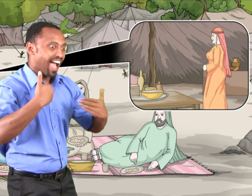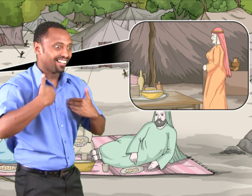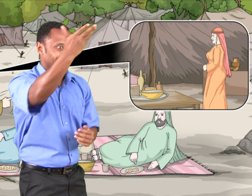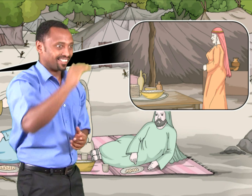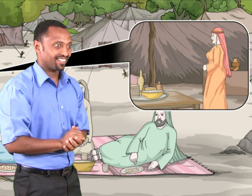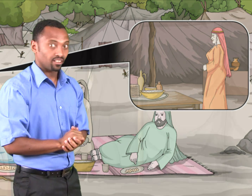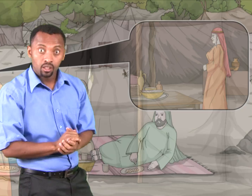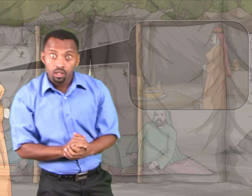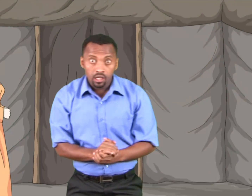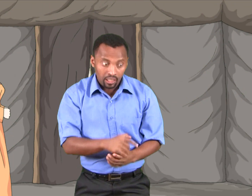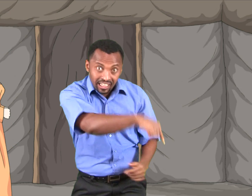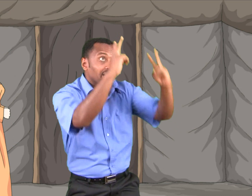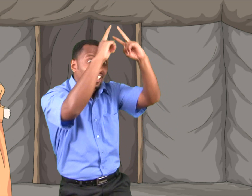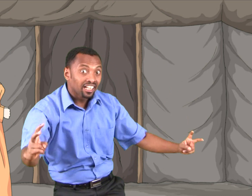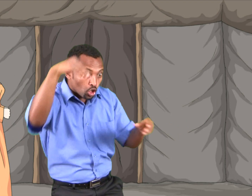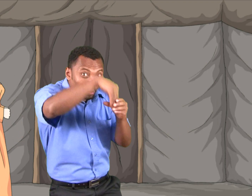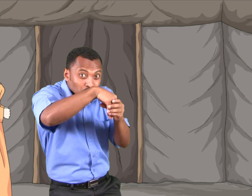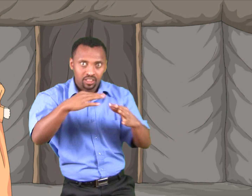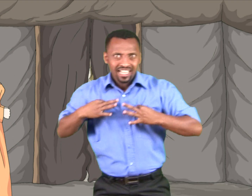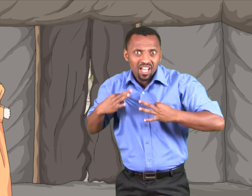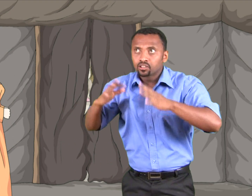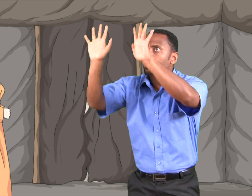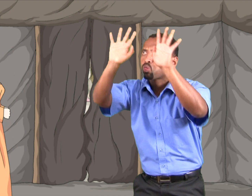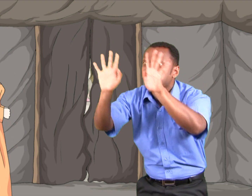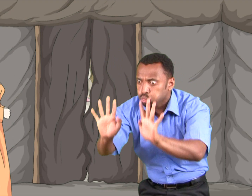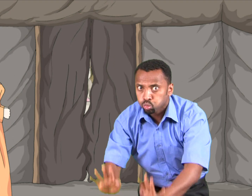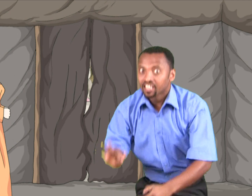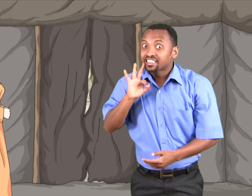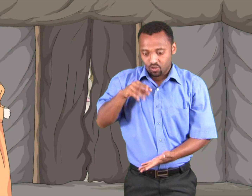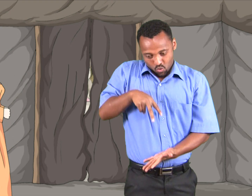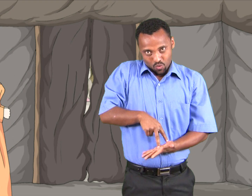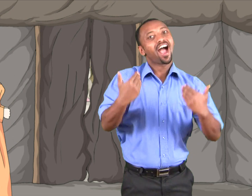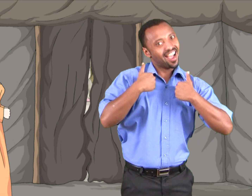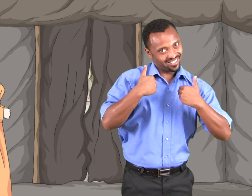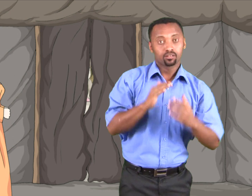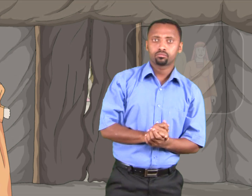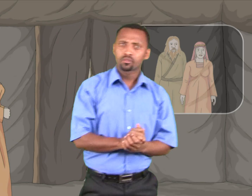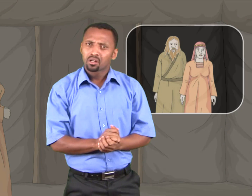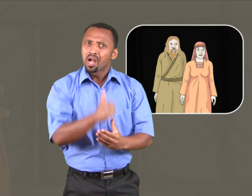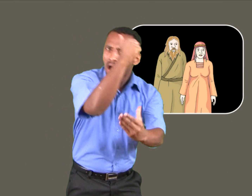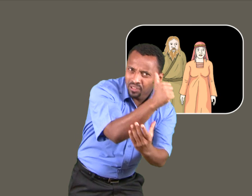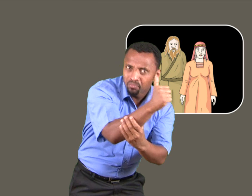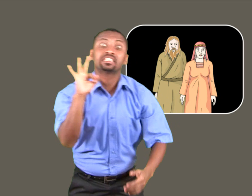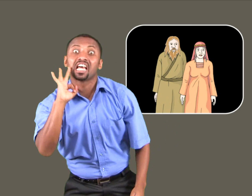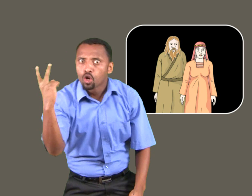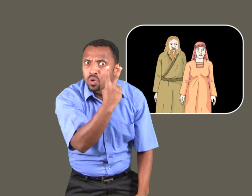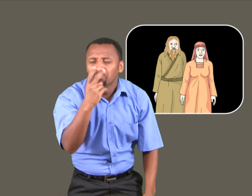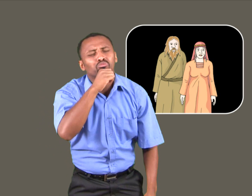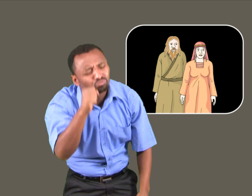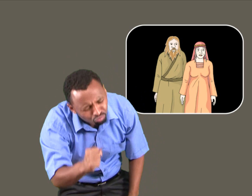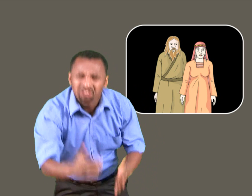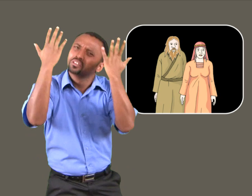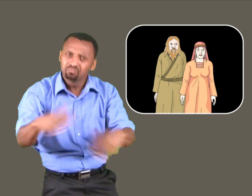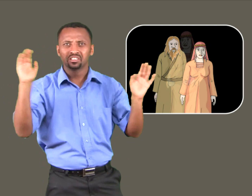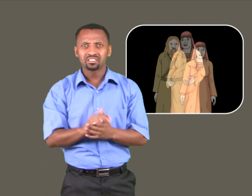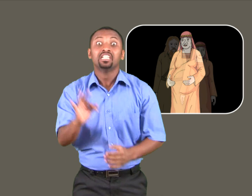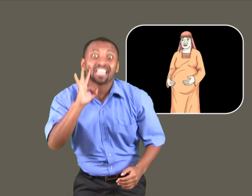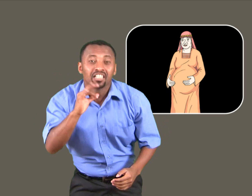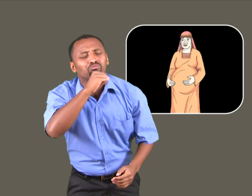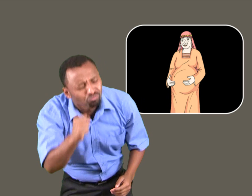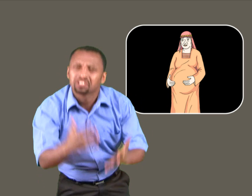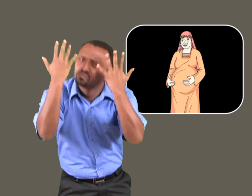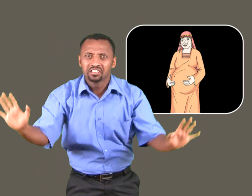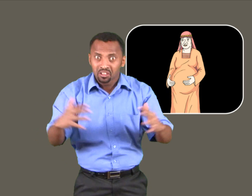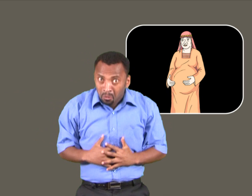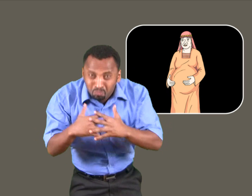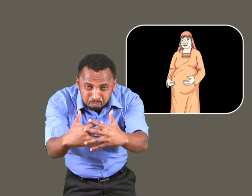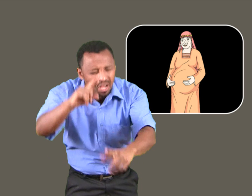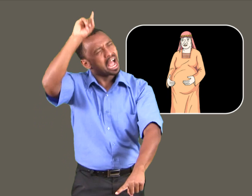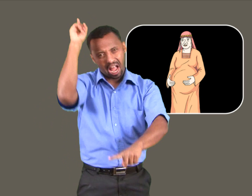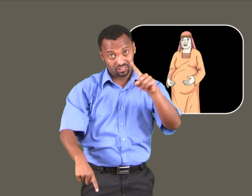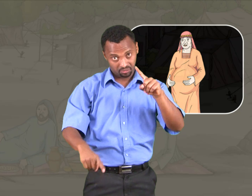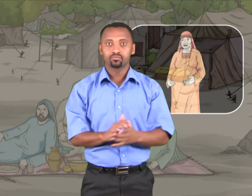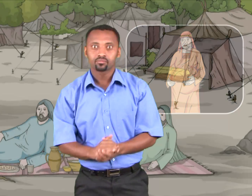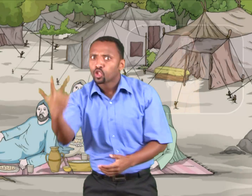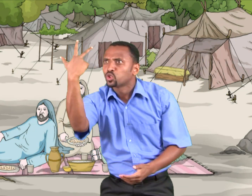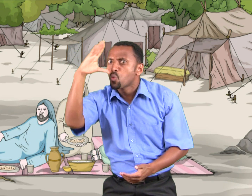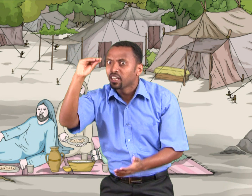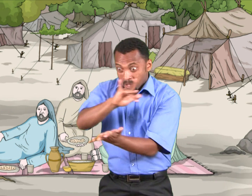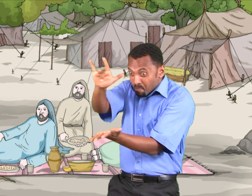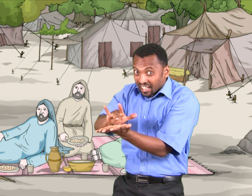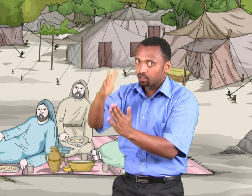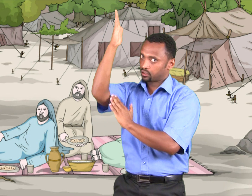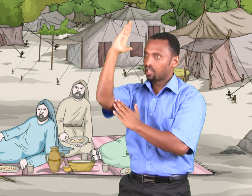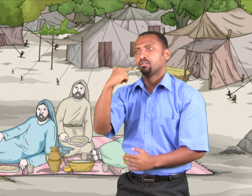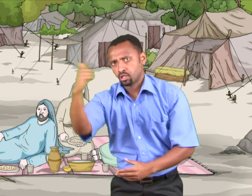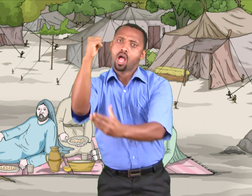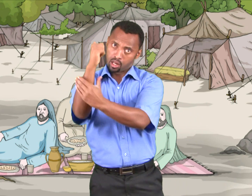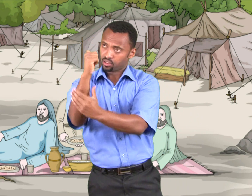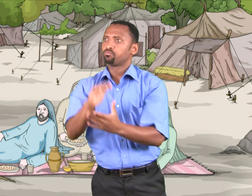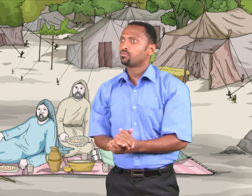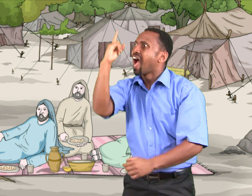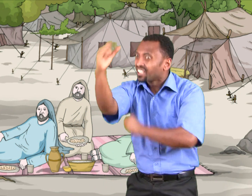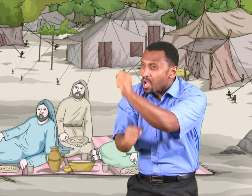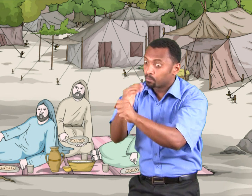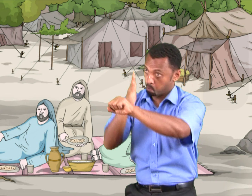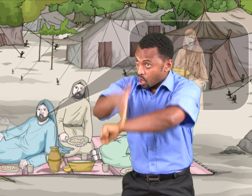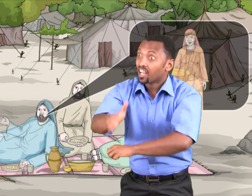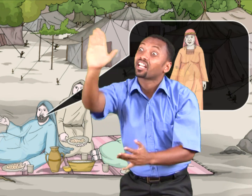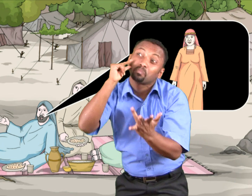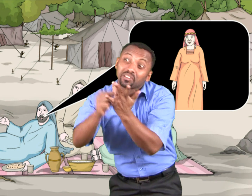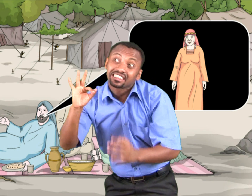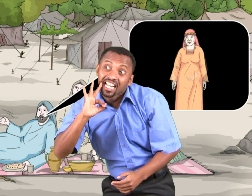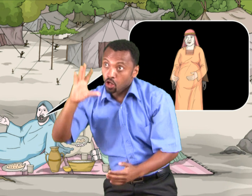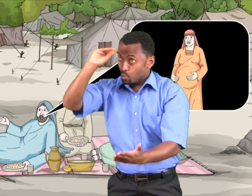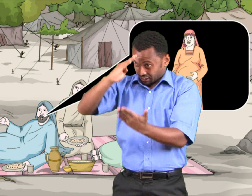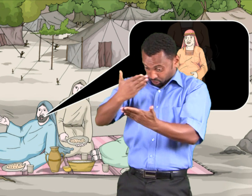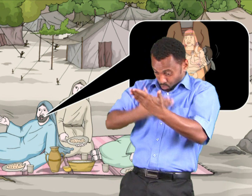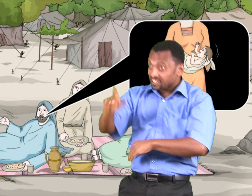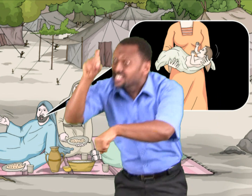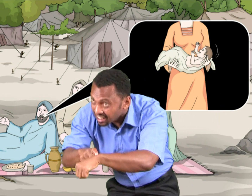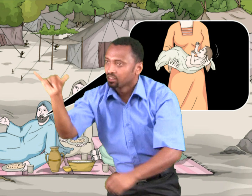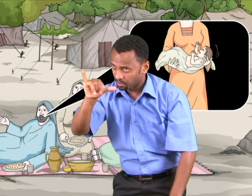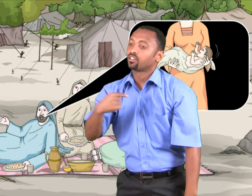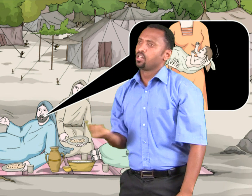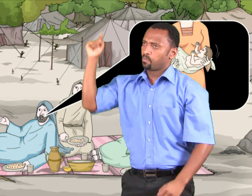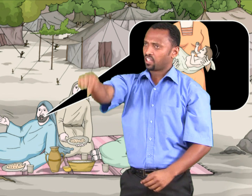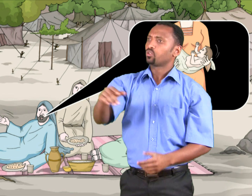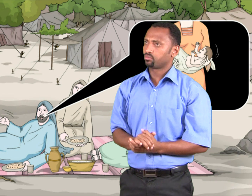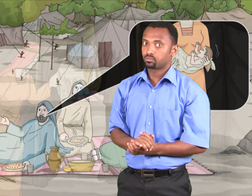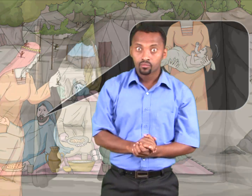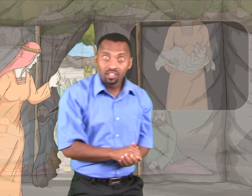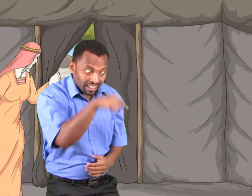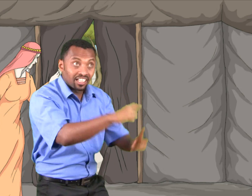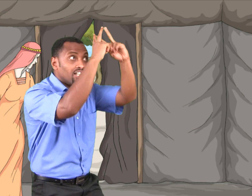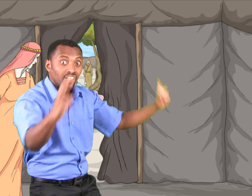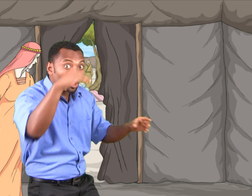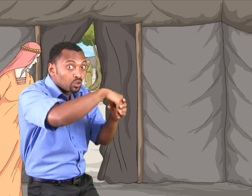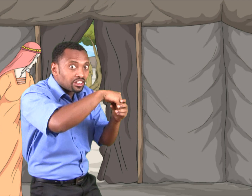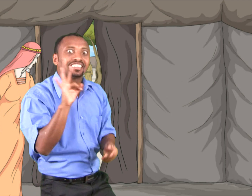Then the LORD said, “I will surely return to you at this time next year, and your wife Sarah will have a son!”